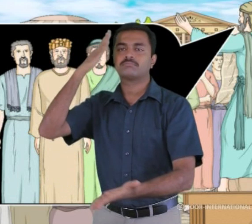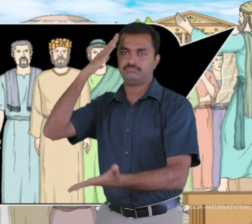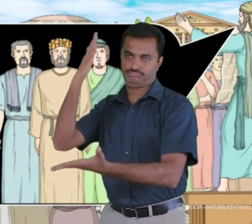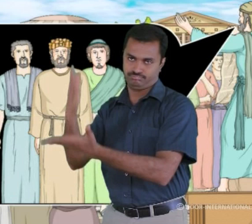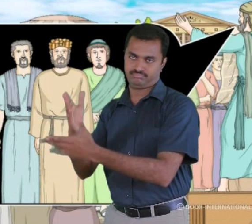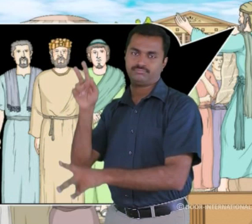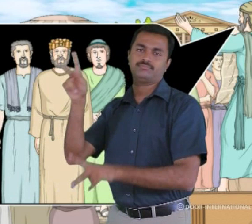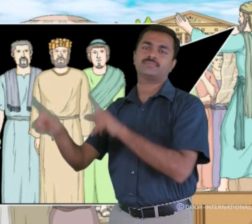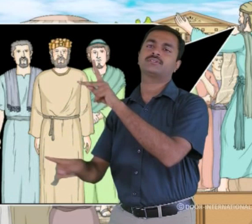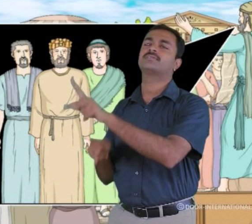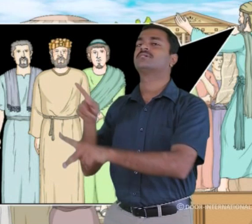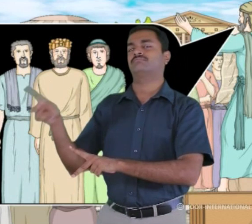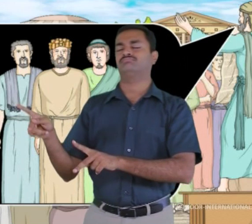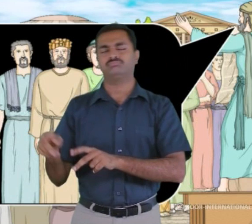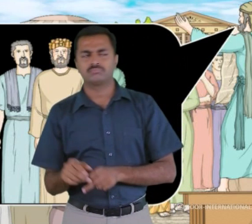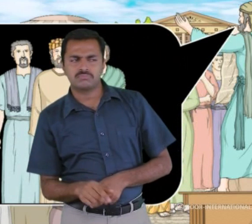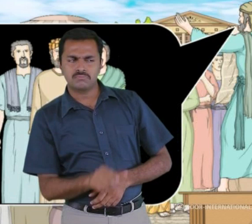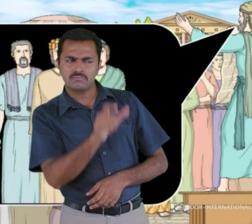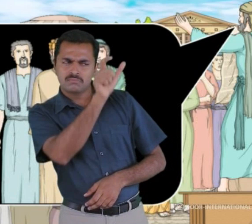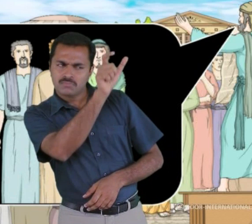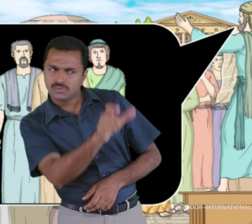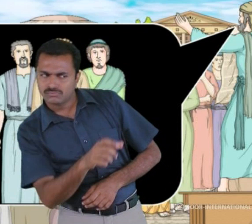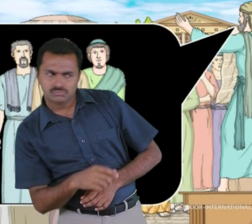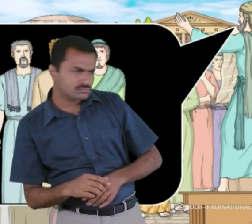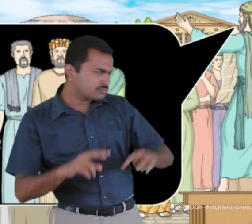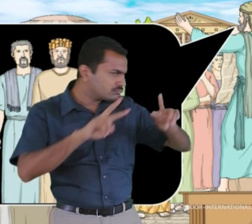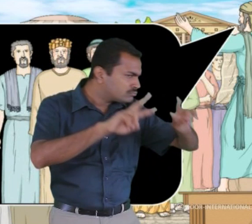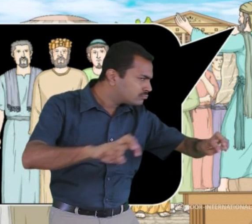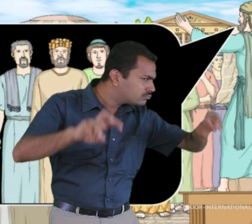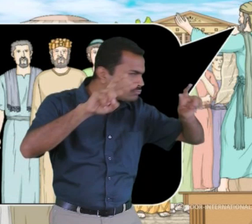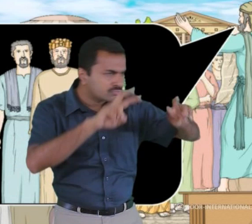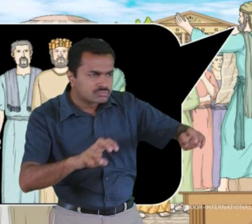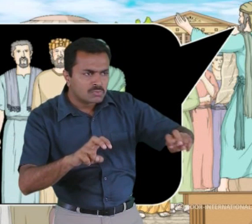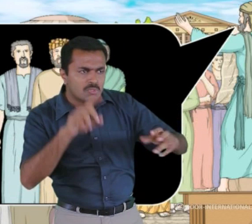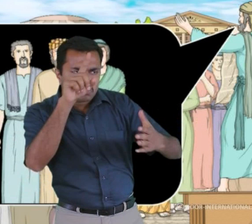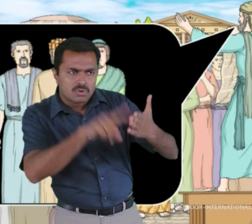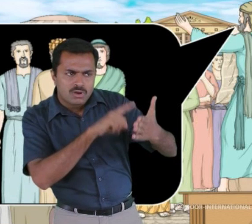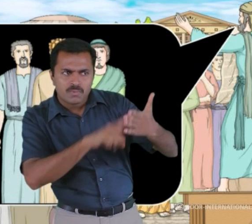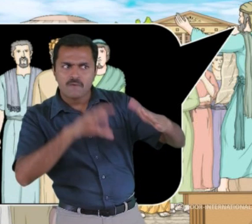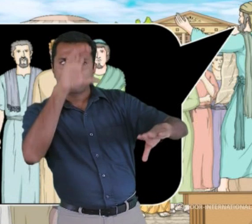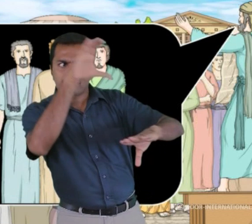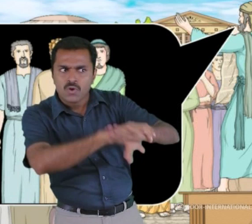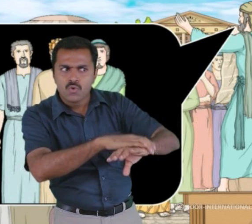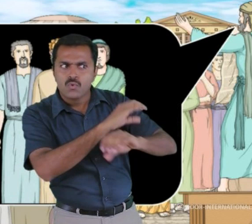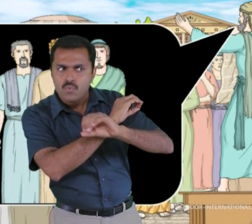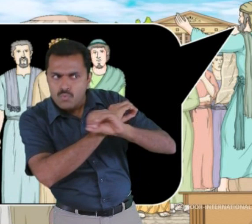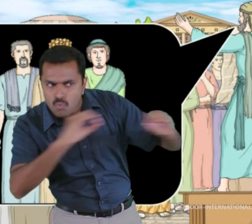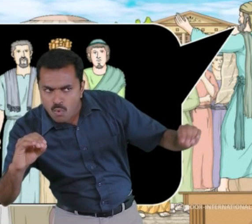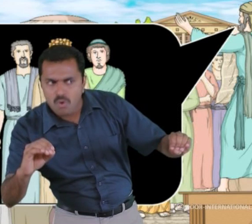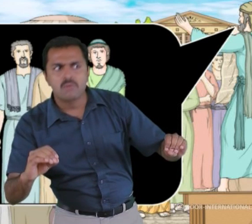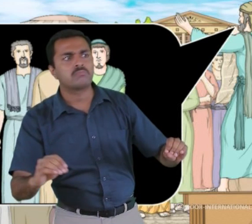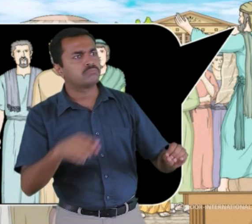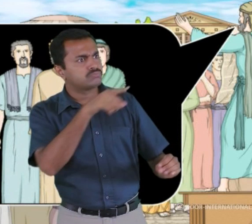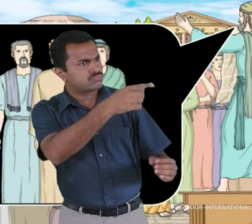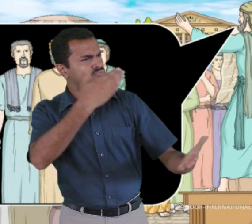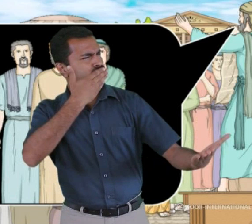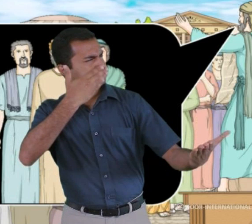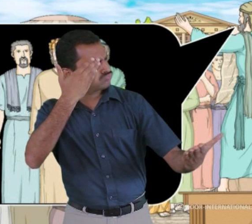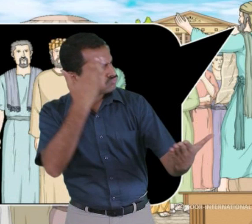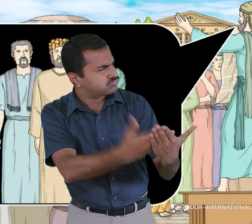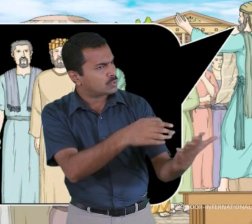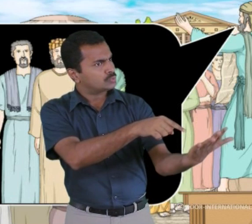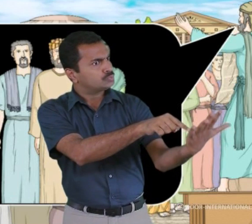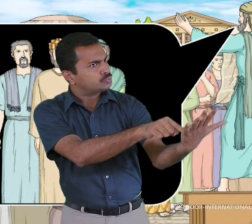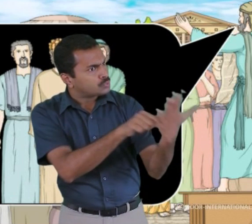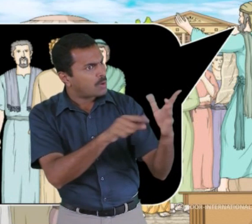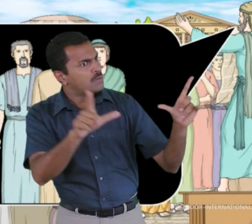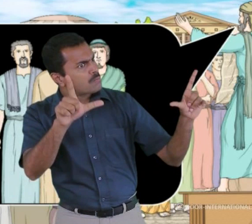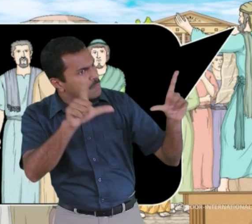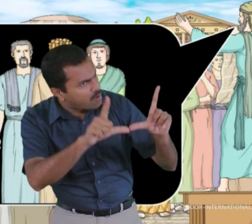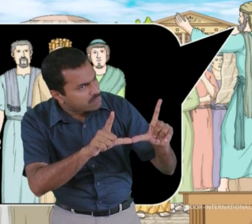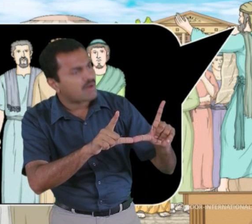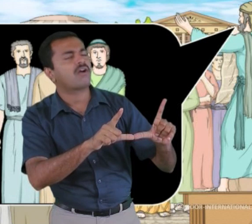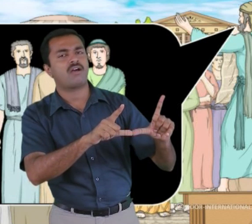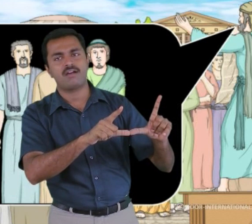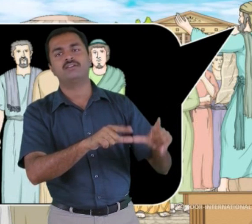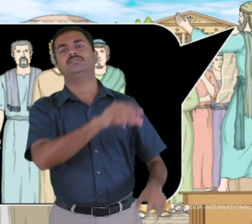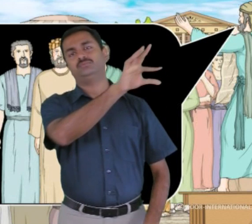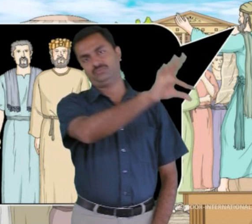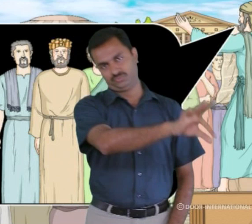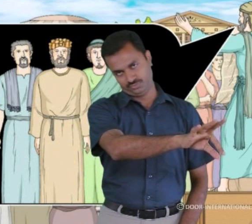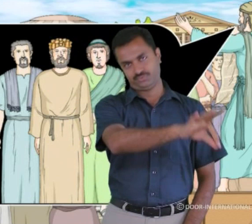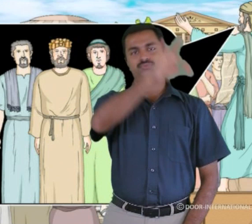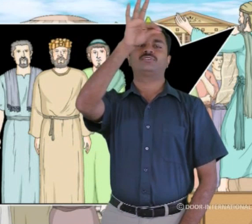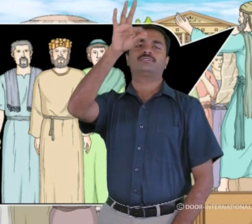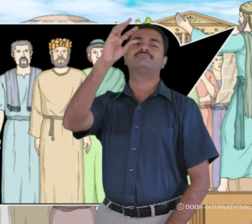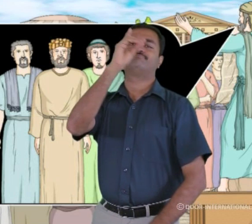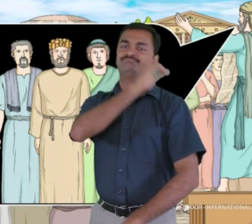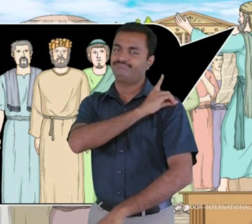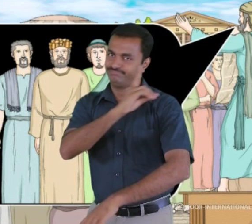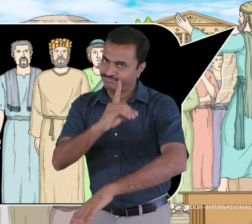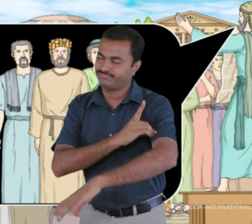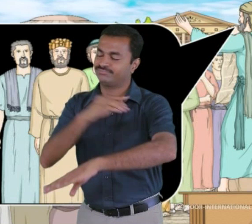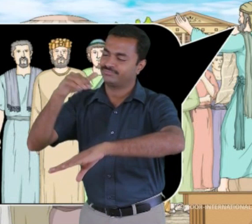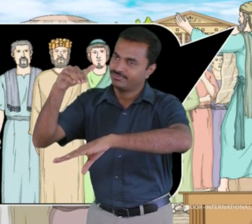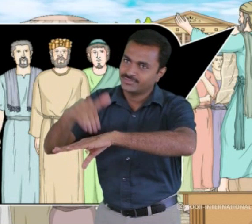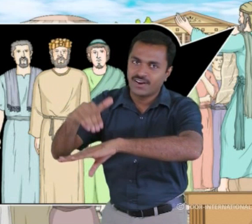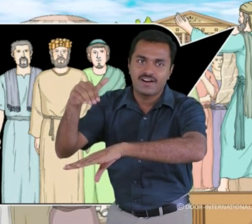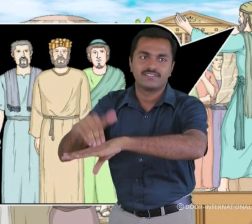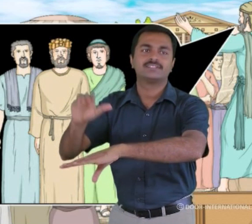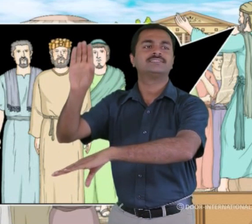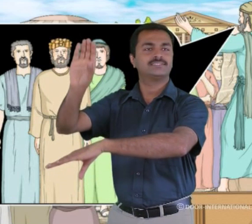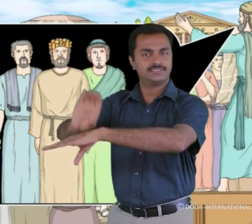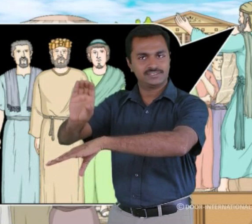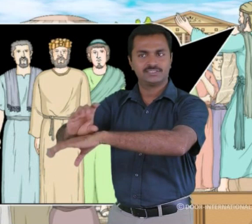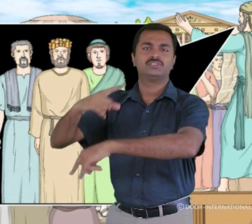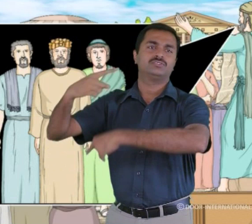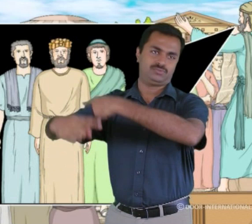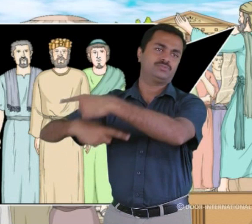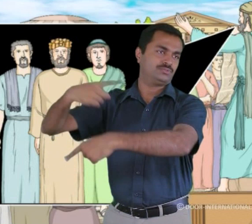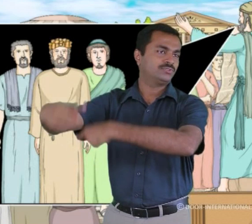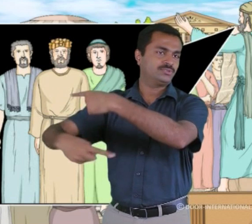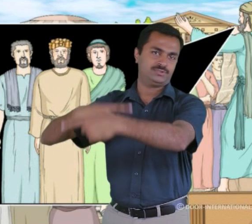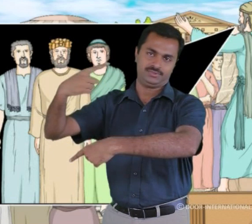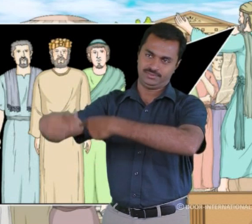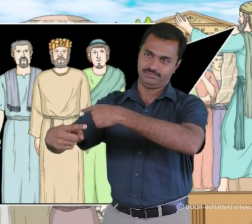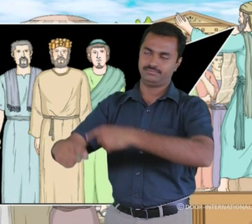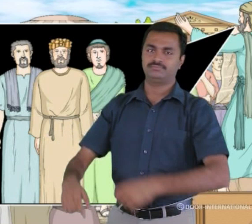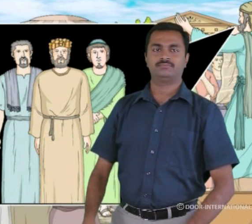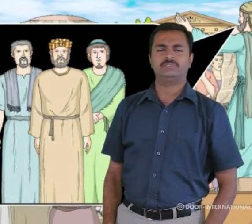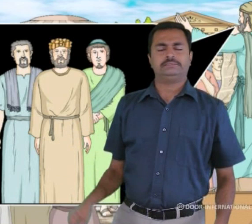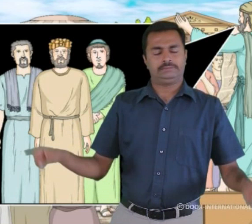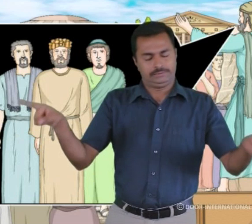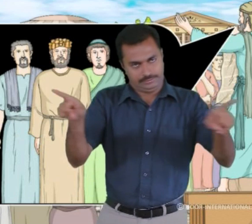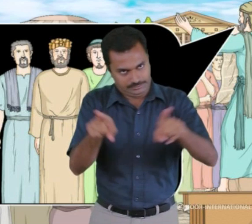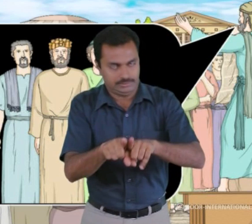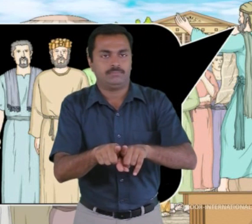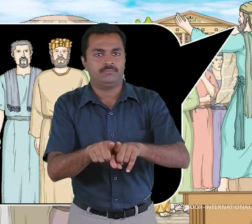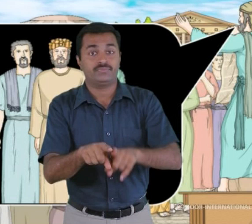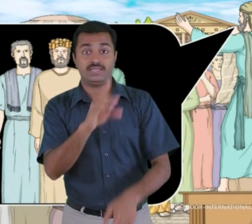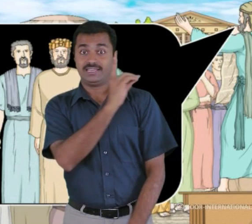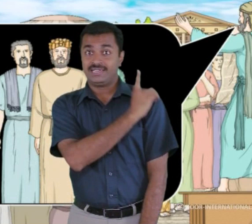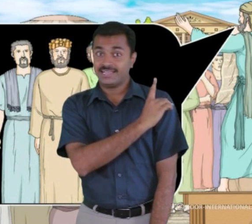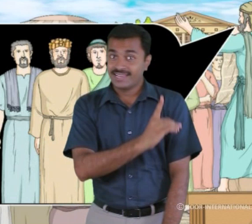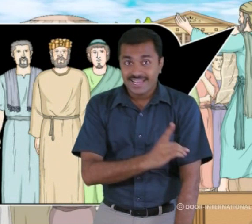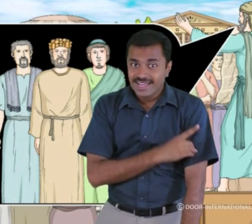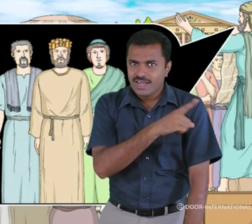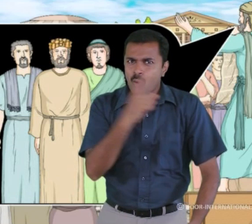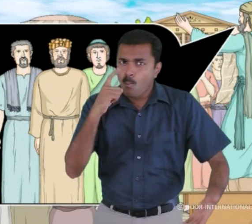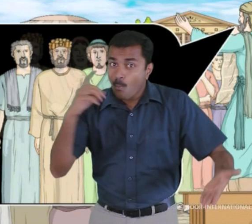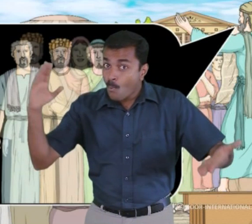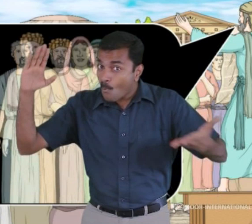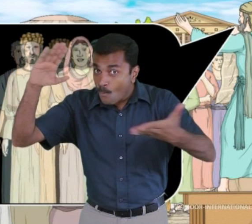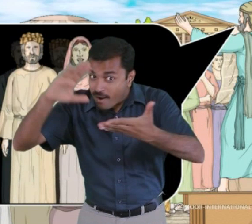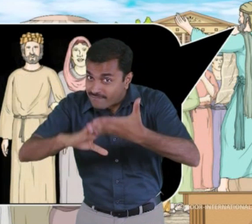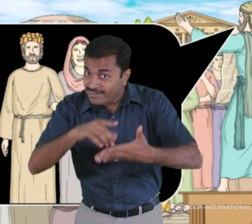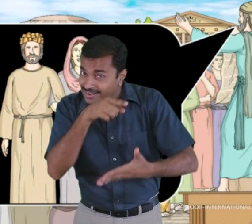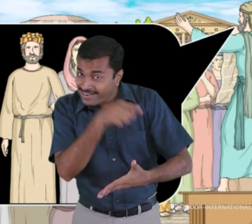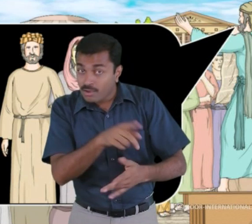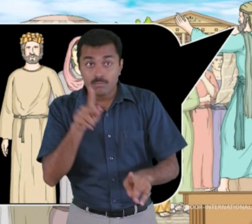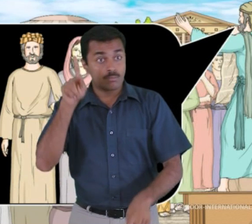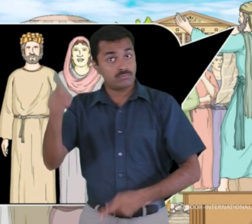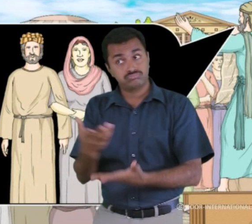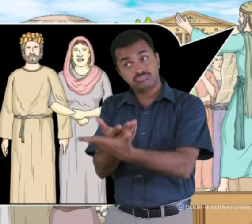Then, if they are above reproach, let them serve as deacons.